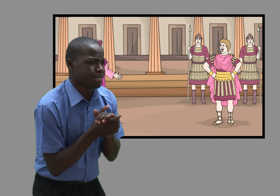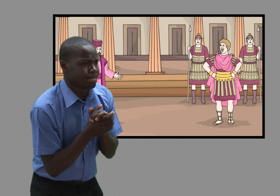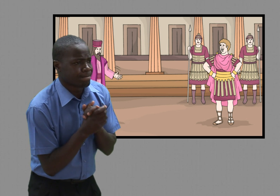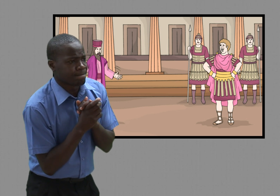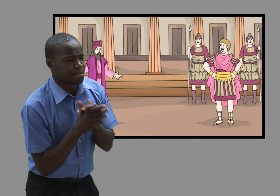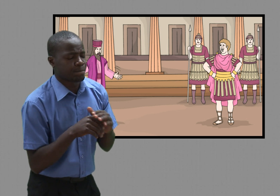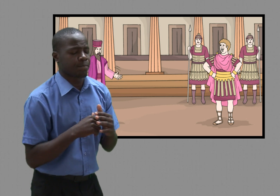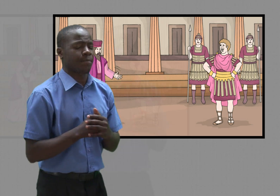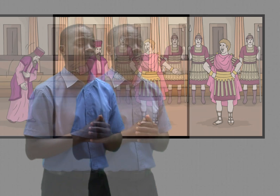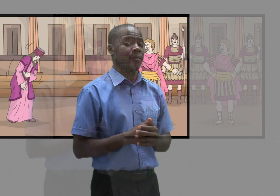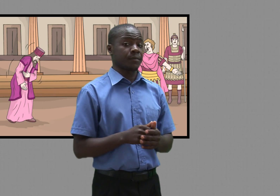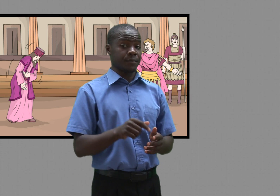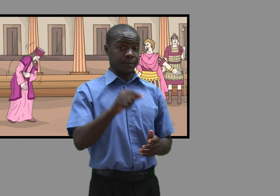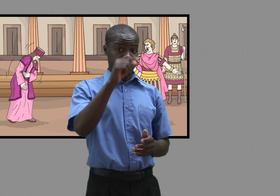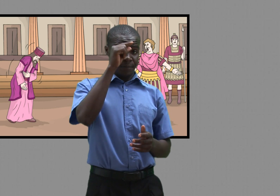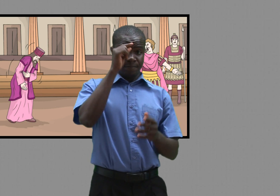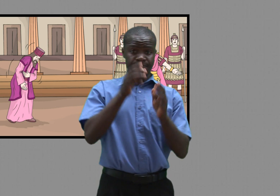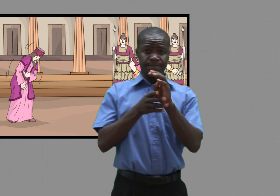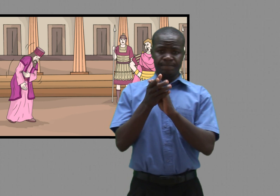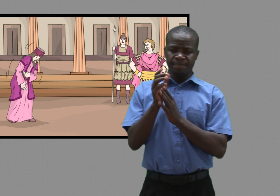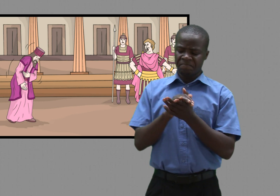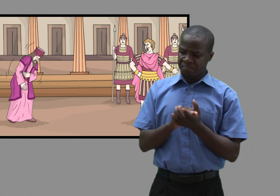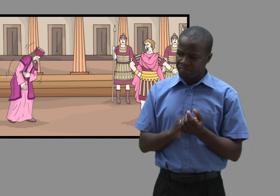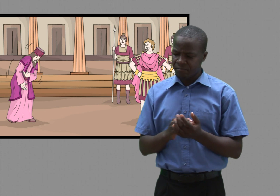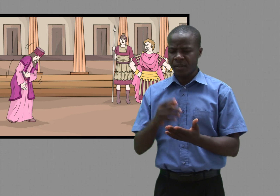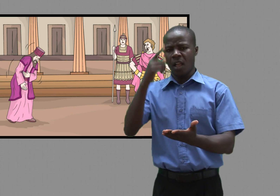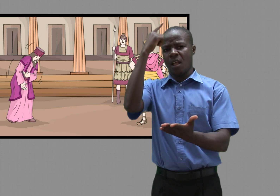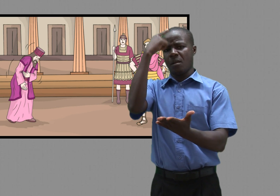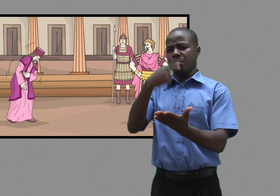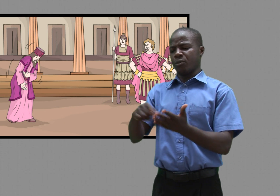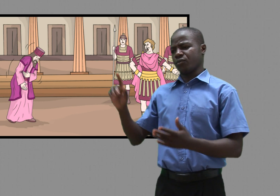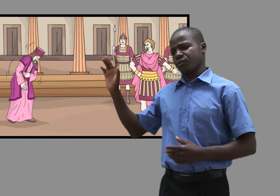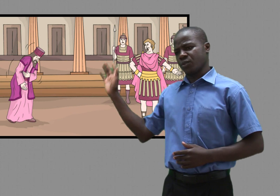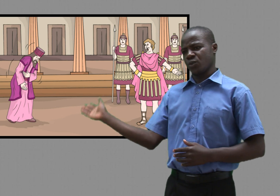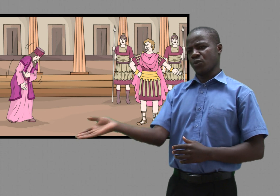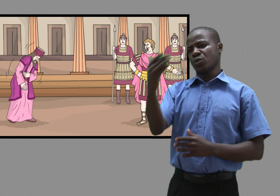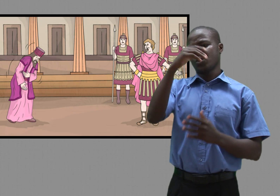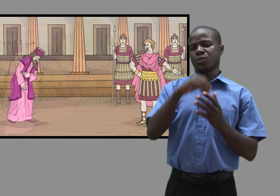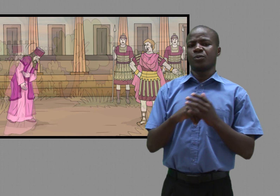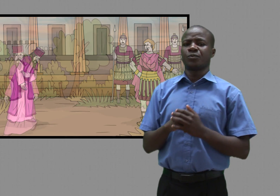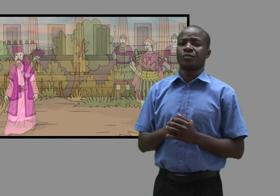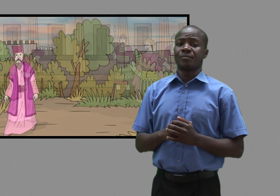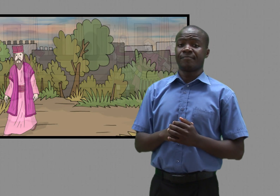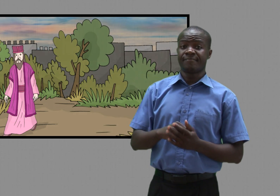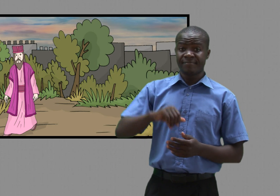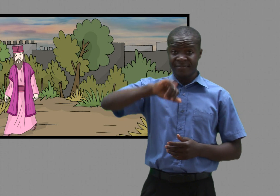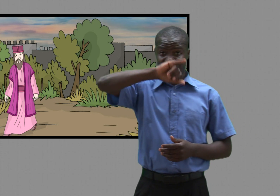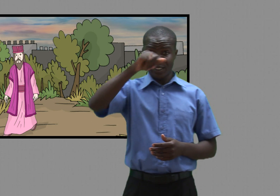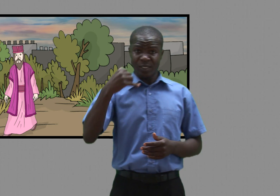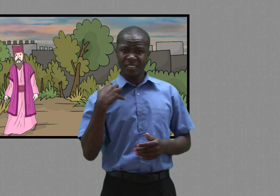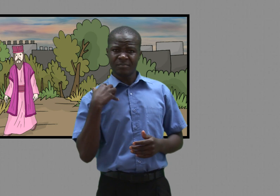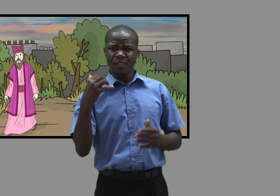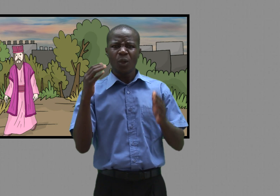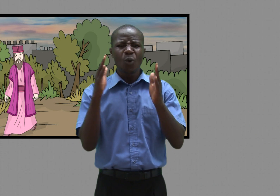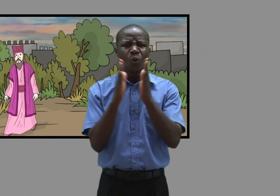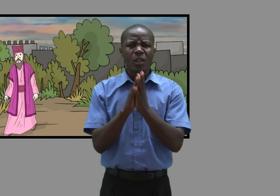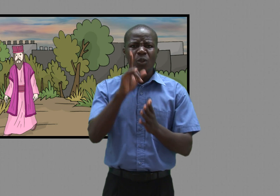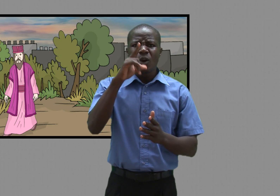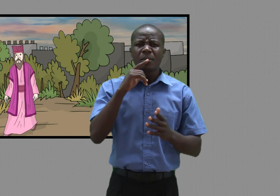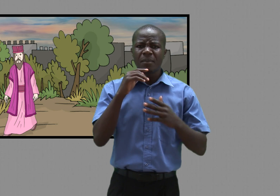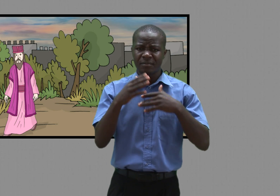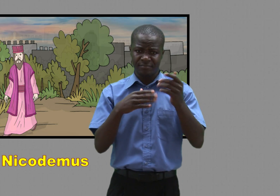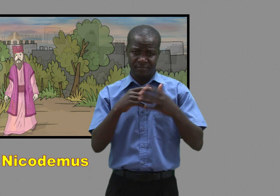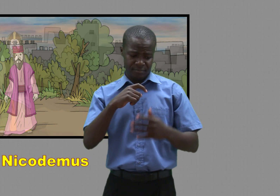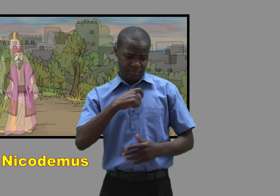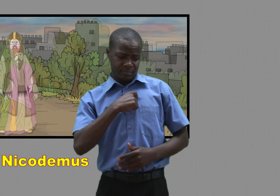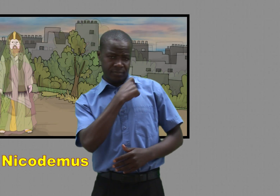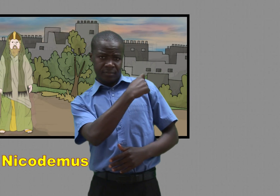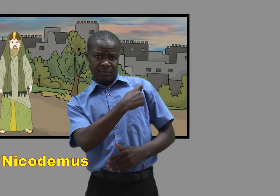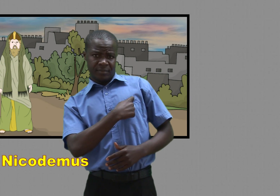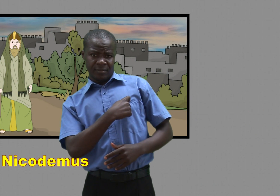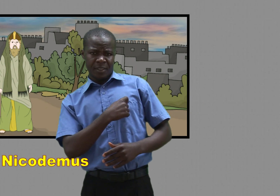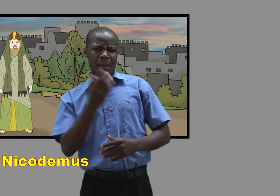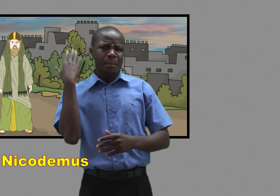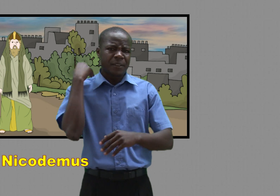Pilate gave him permission, so he came and removed His body.